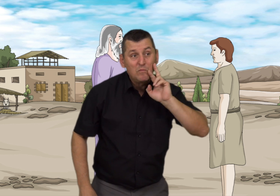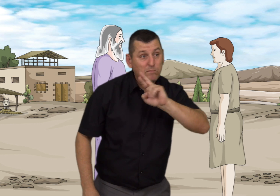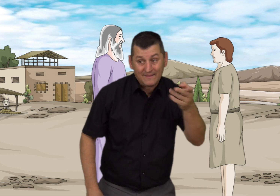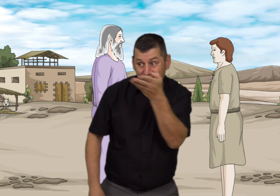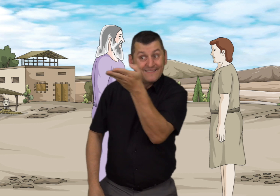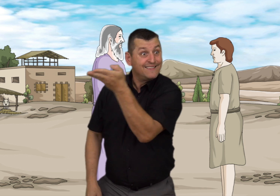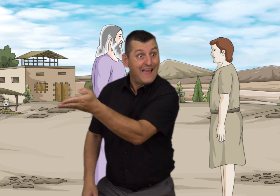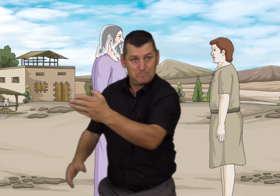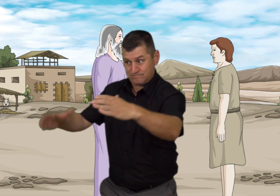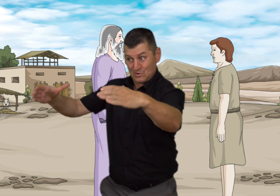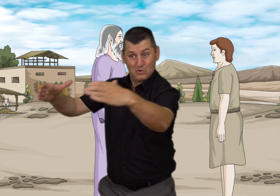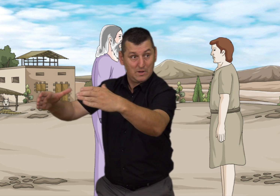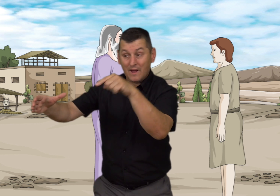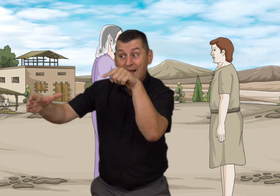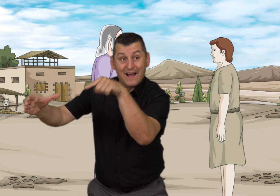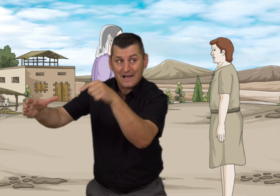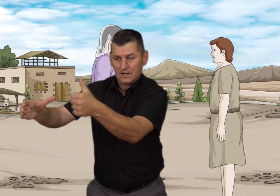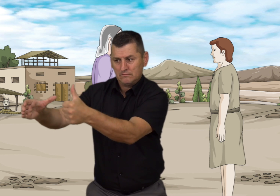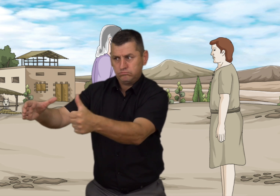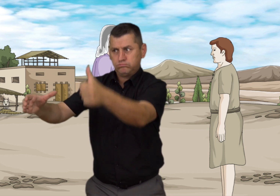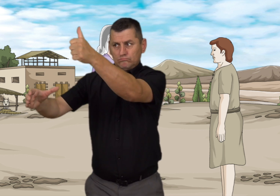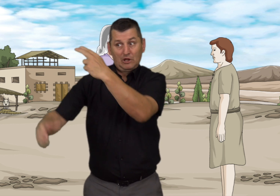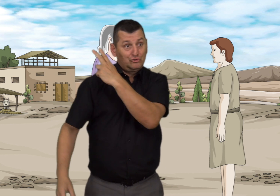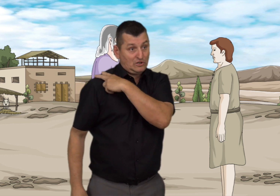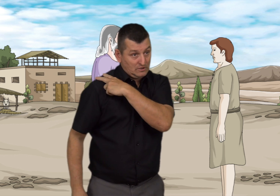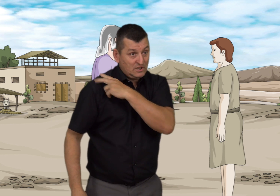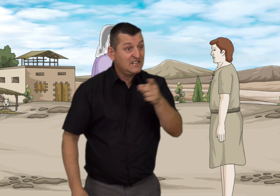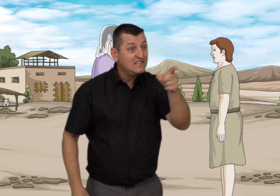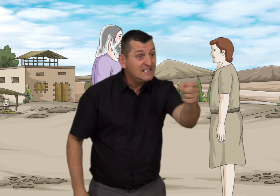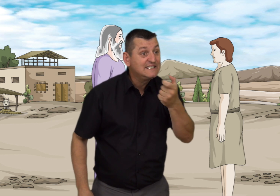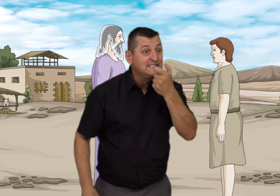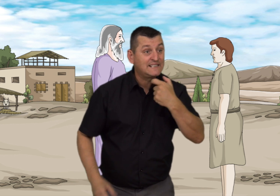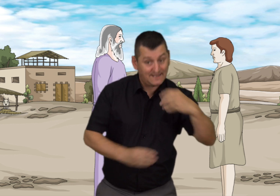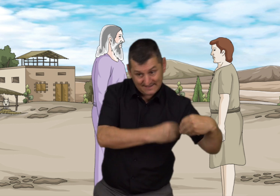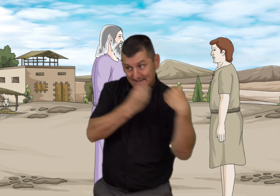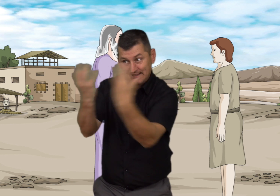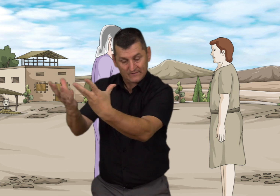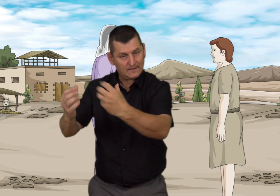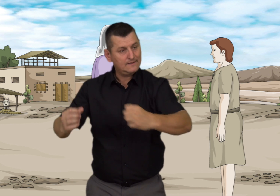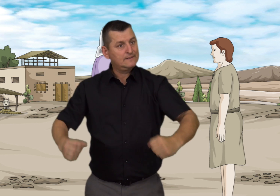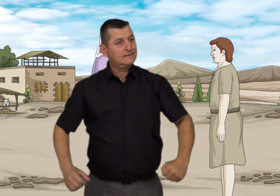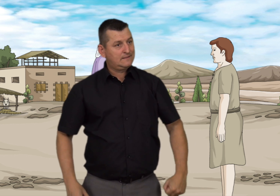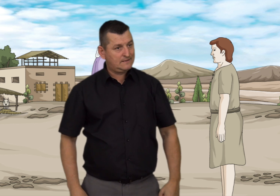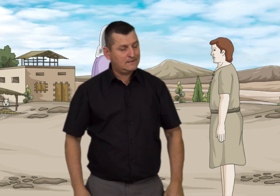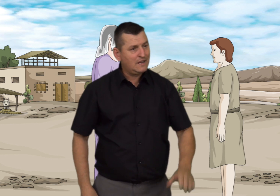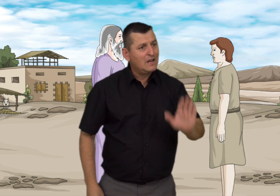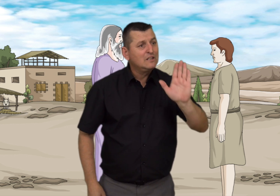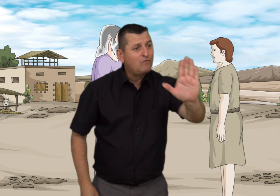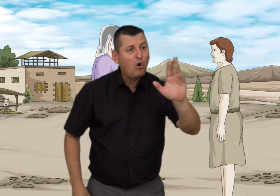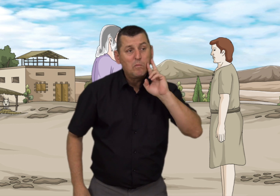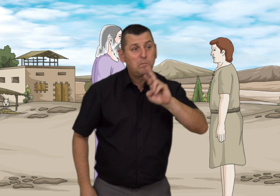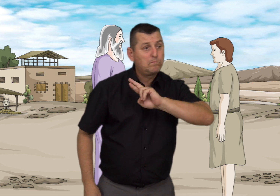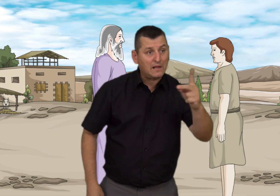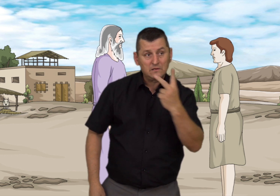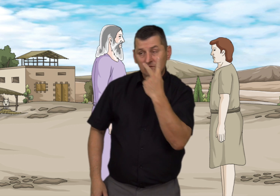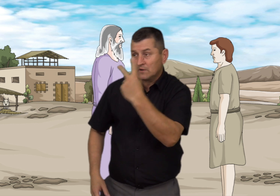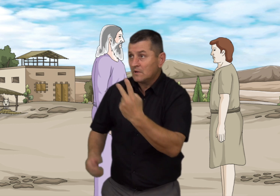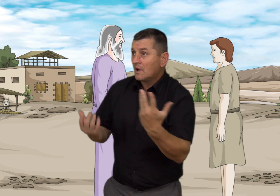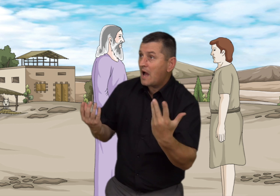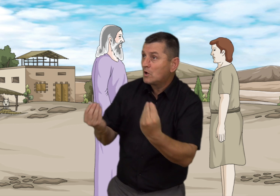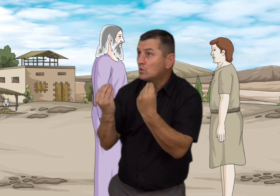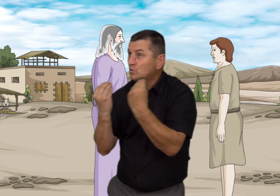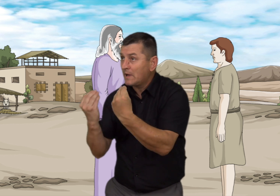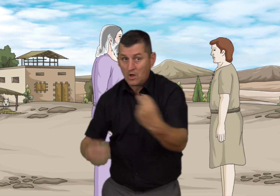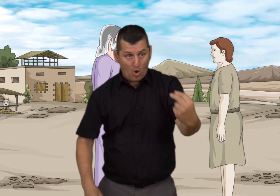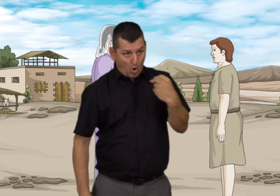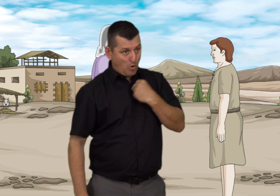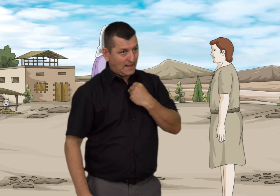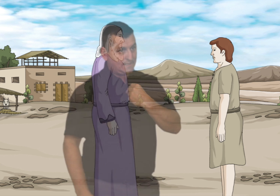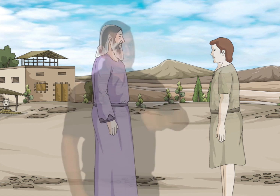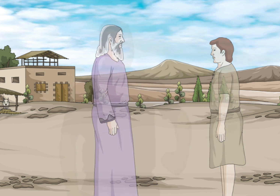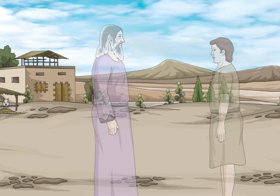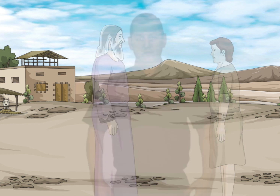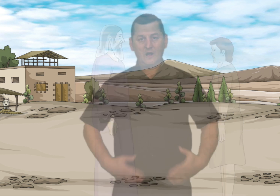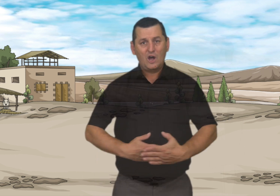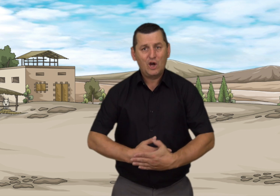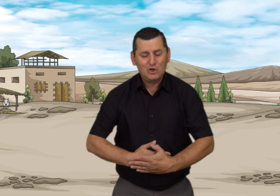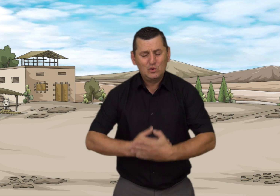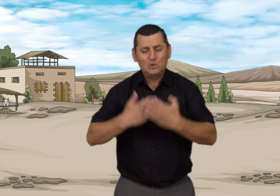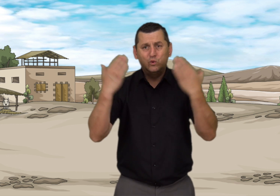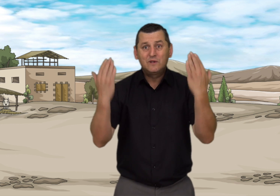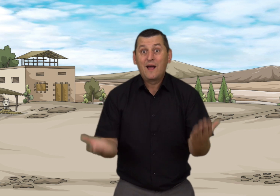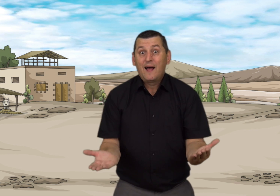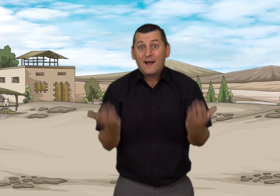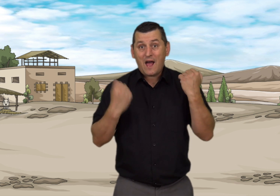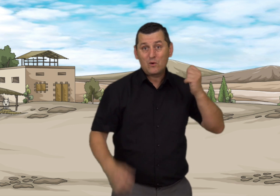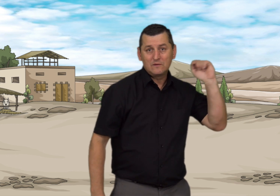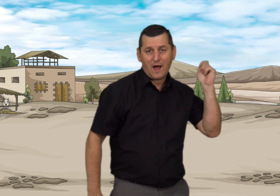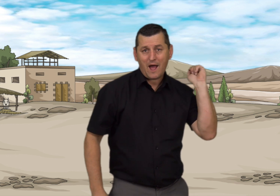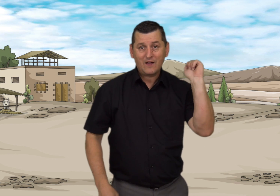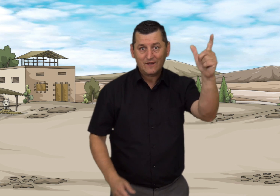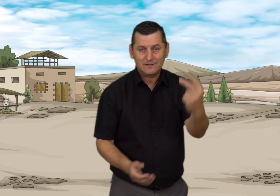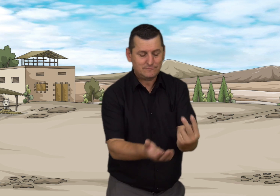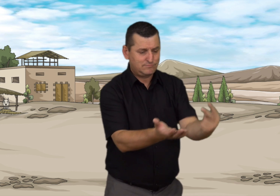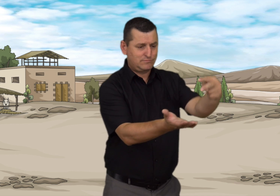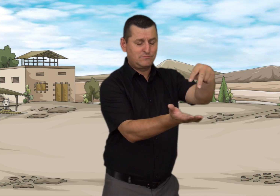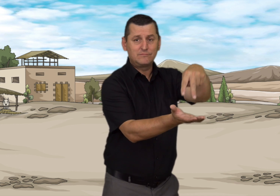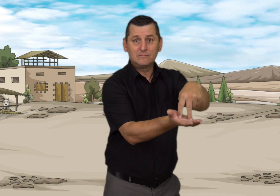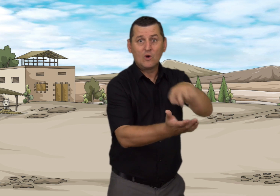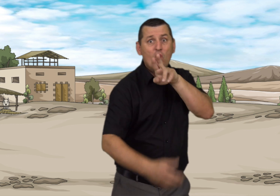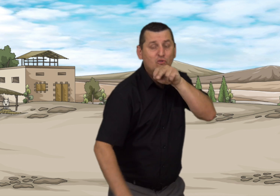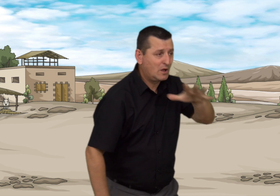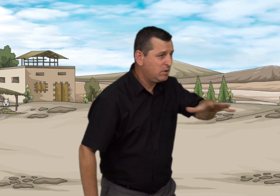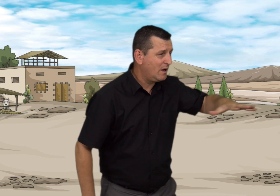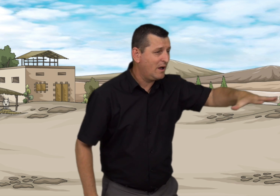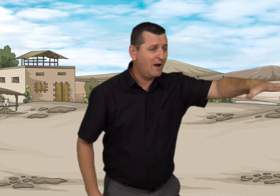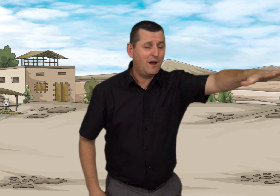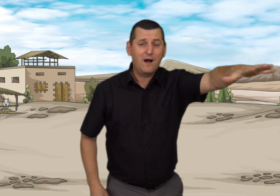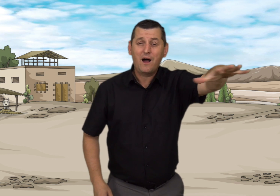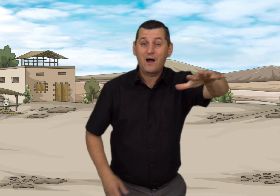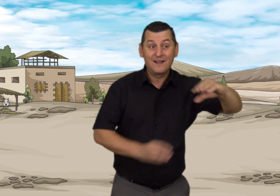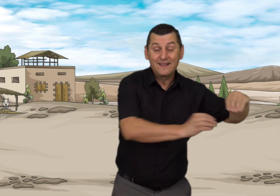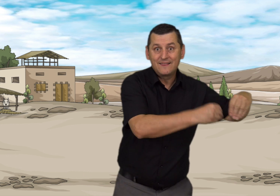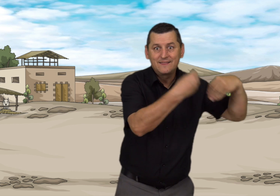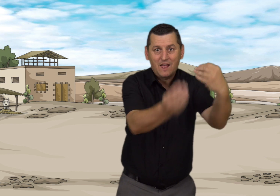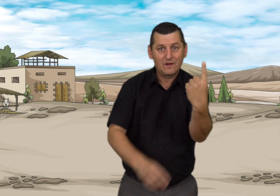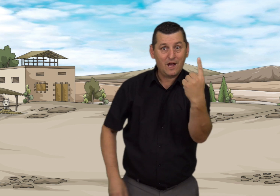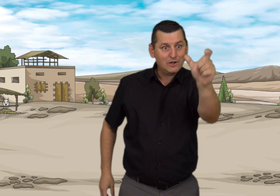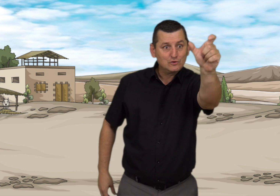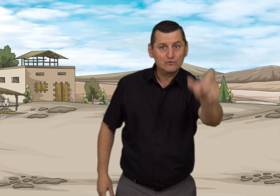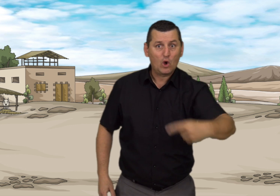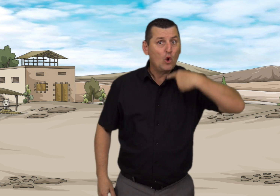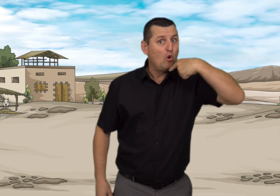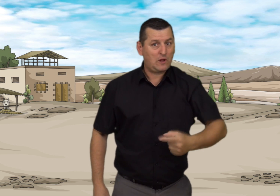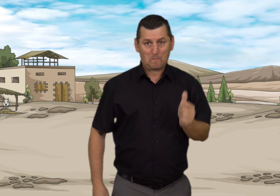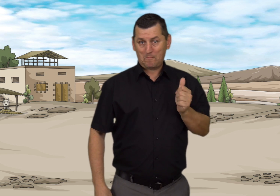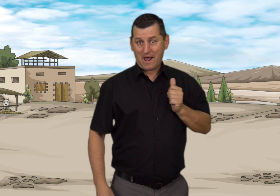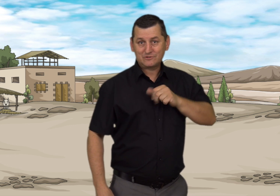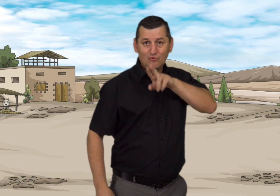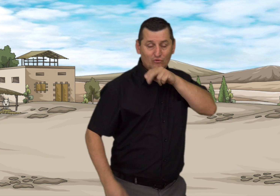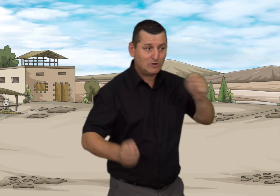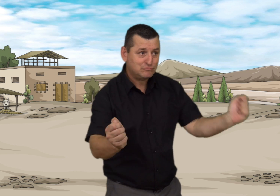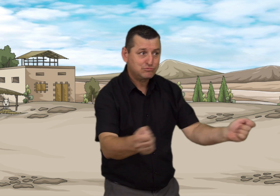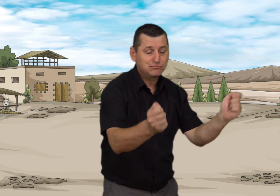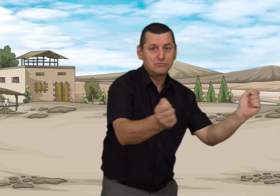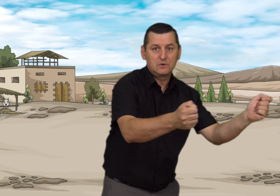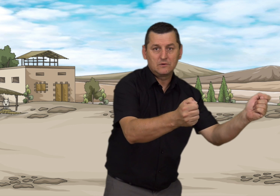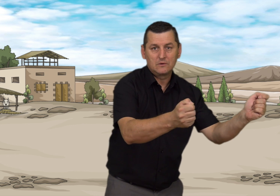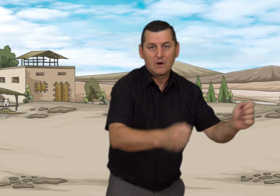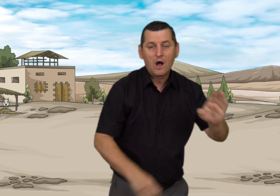They are with Saul and all the men of Israel in the Valley of Elah, fighting against the Philistines.”